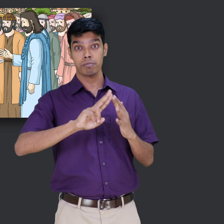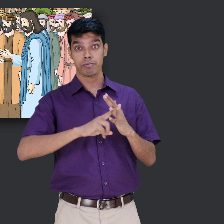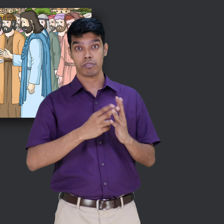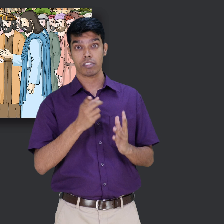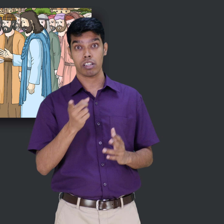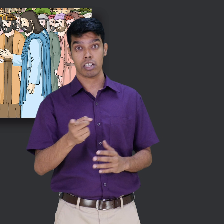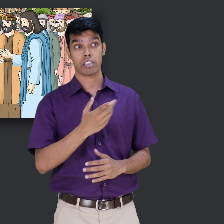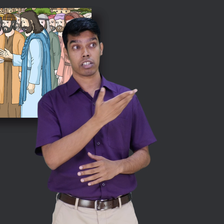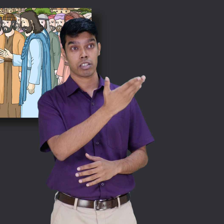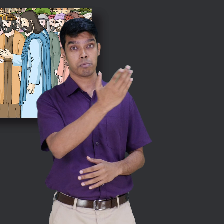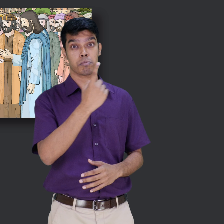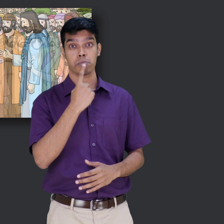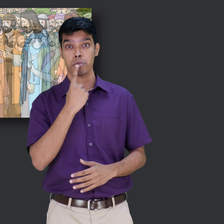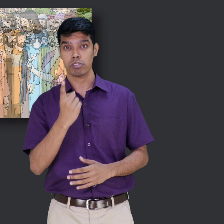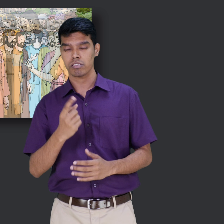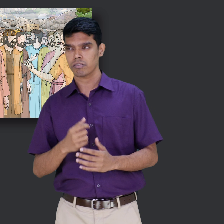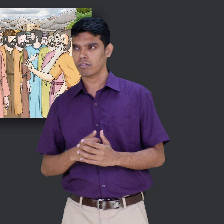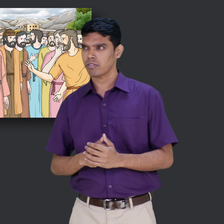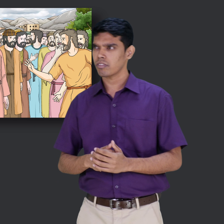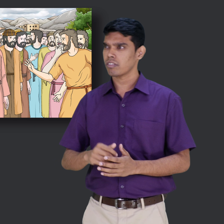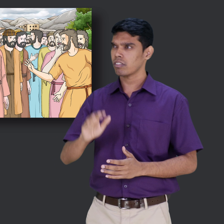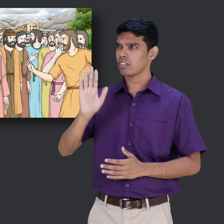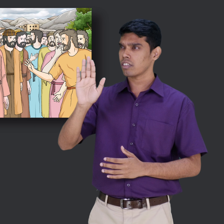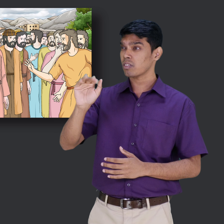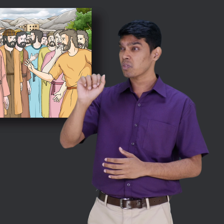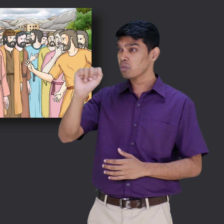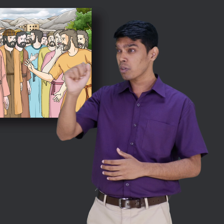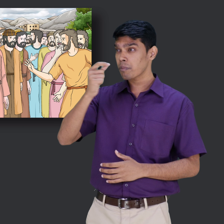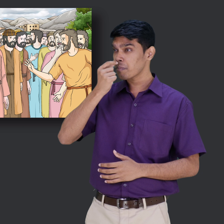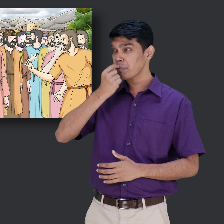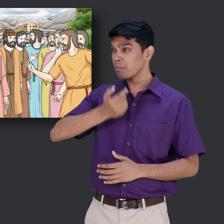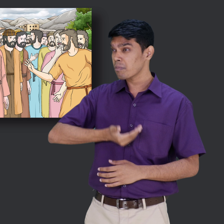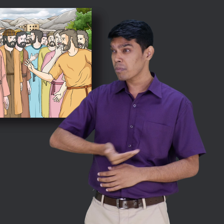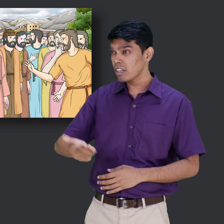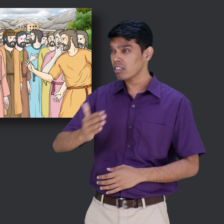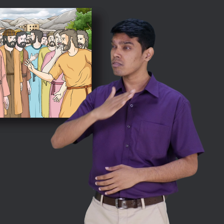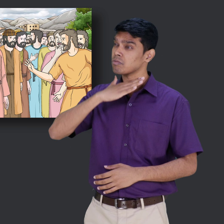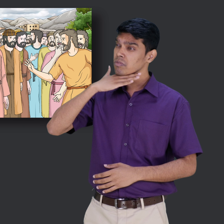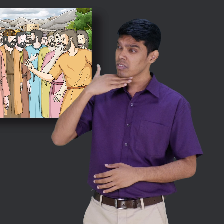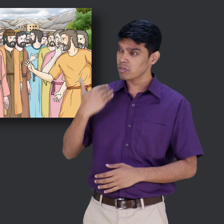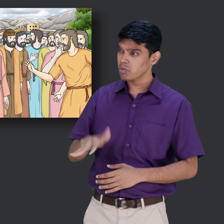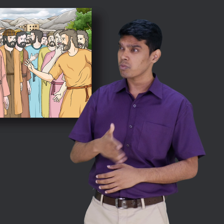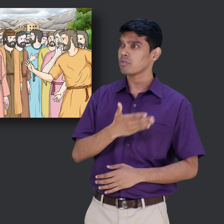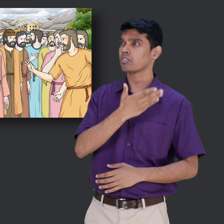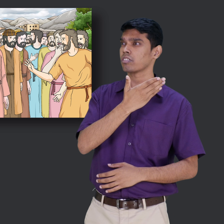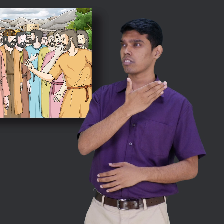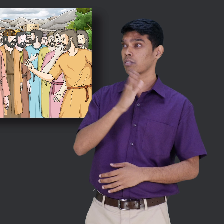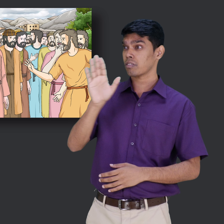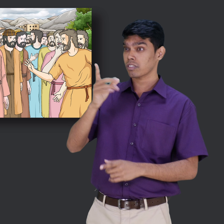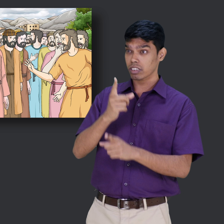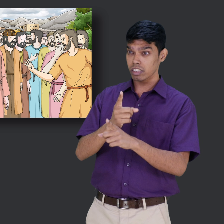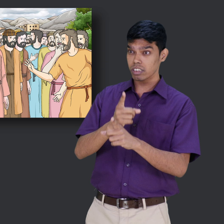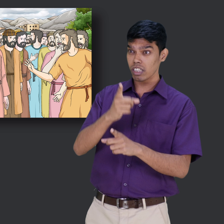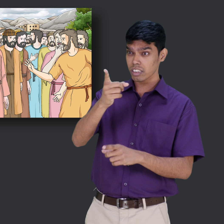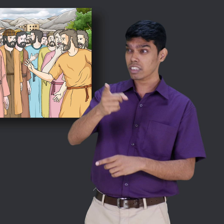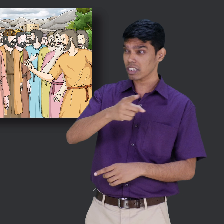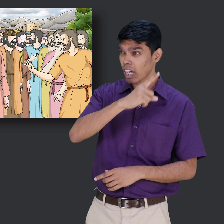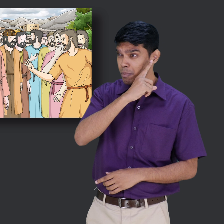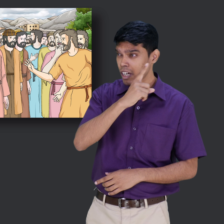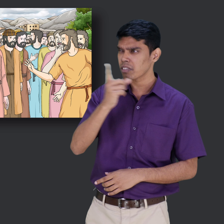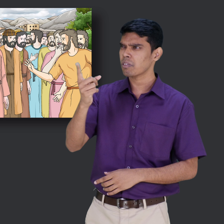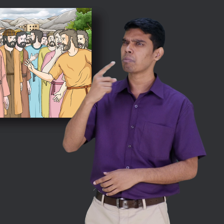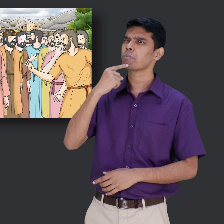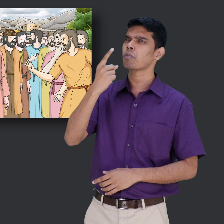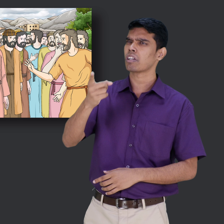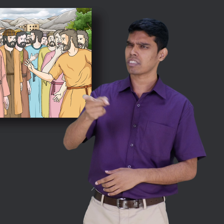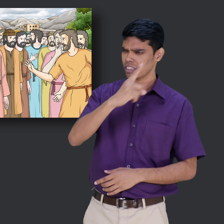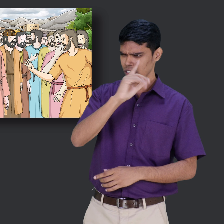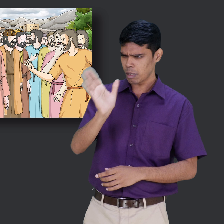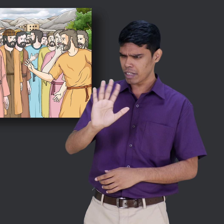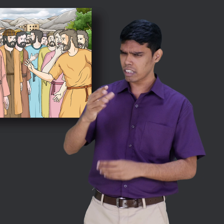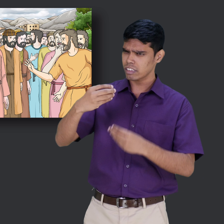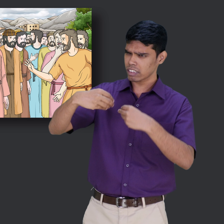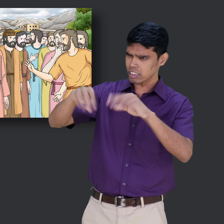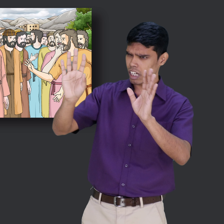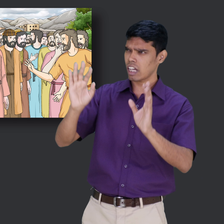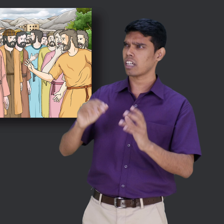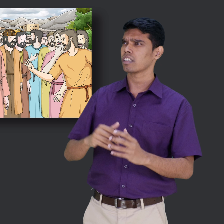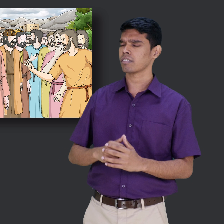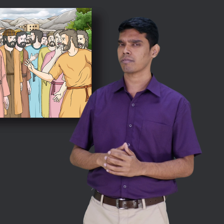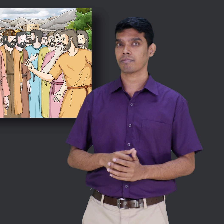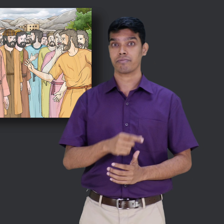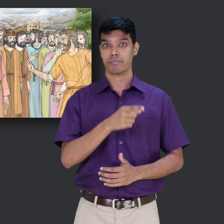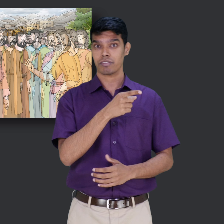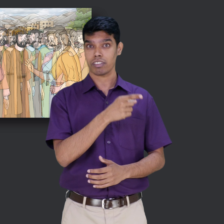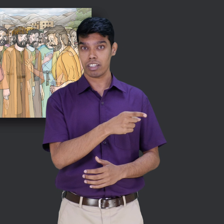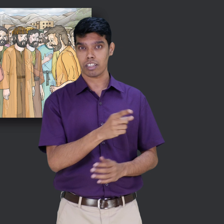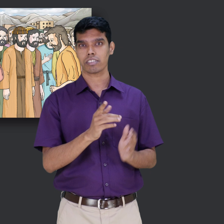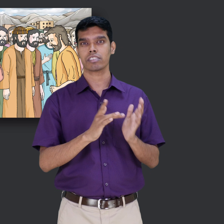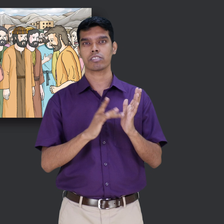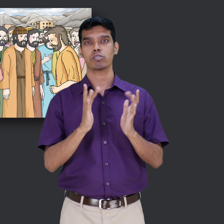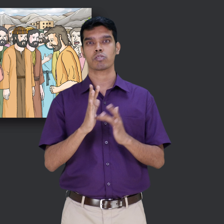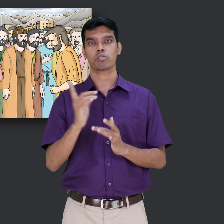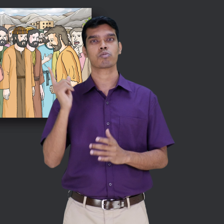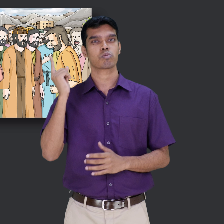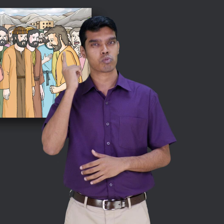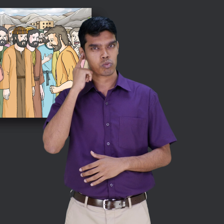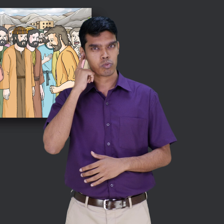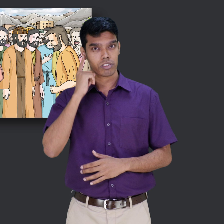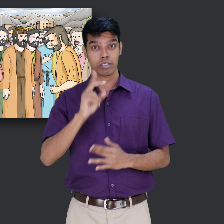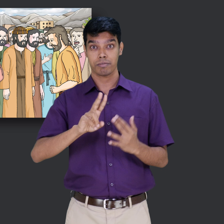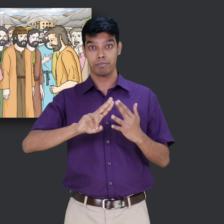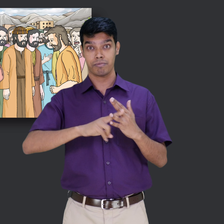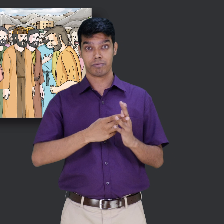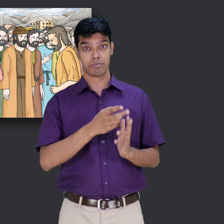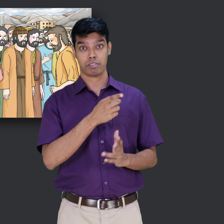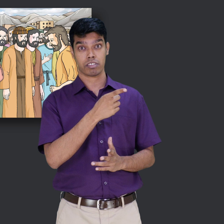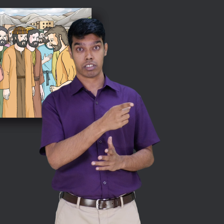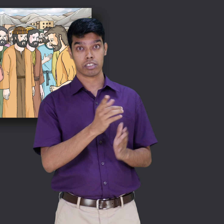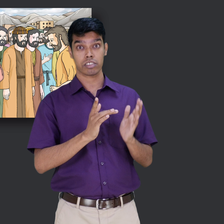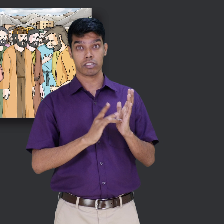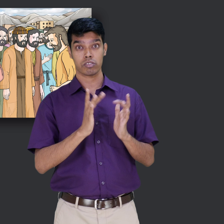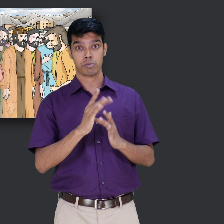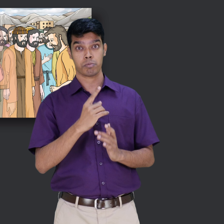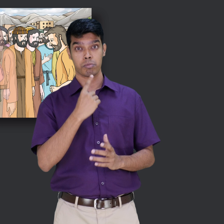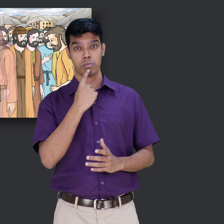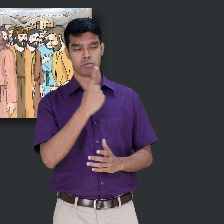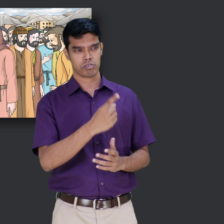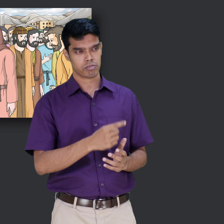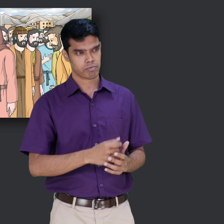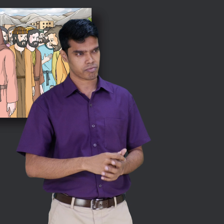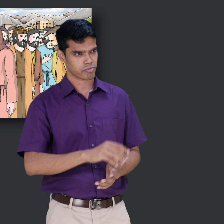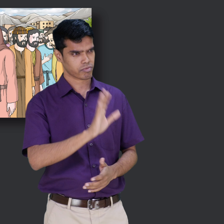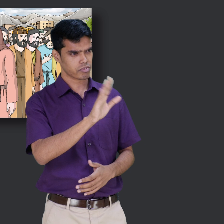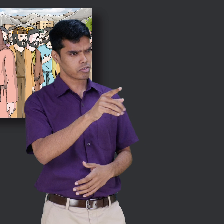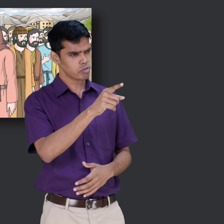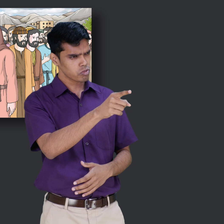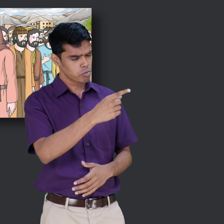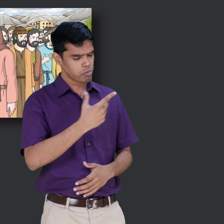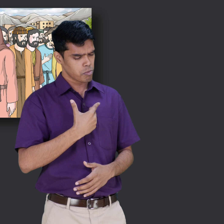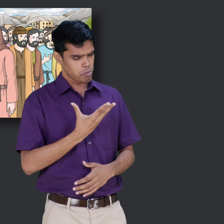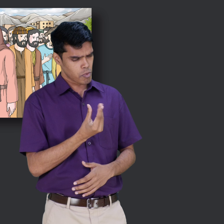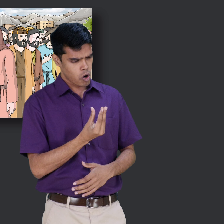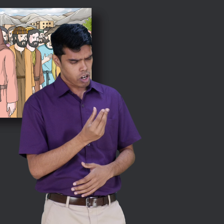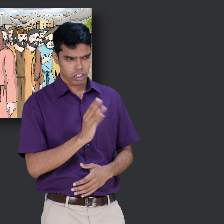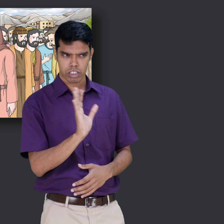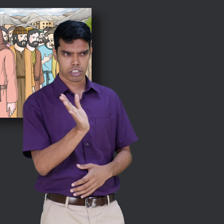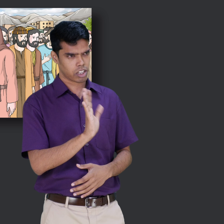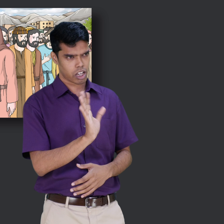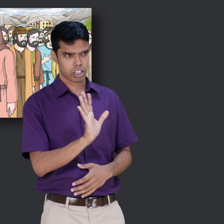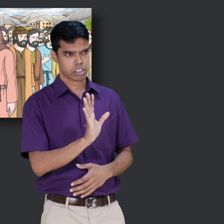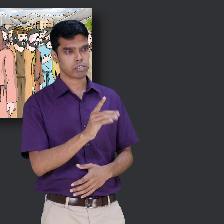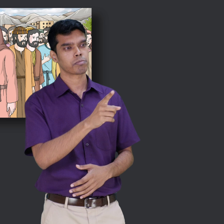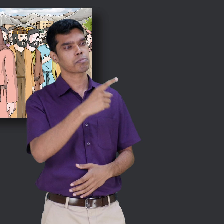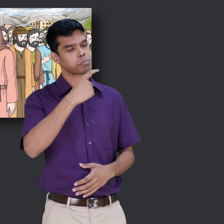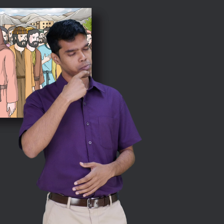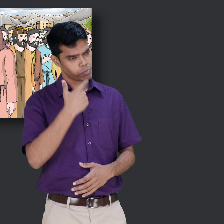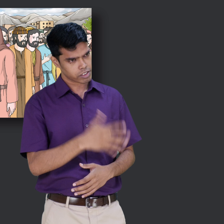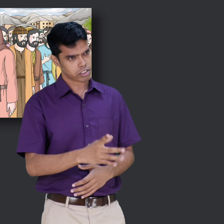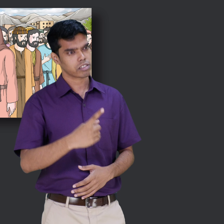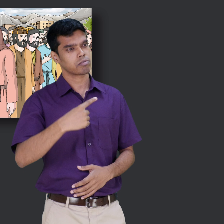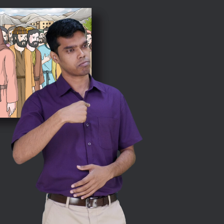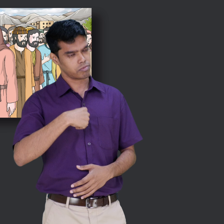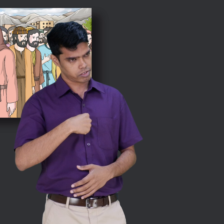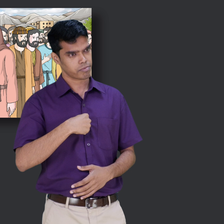While He was still speaking, messengers from the house of Jairus arrived and said, “Your daughter is dead; why bother the Teacher anymore?”